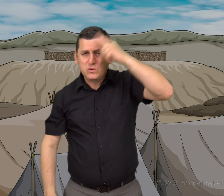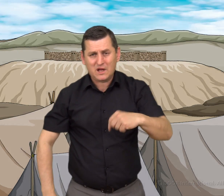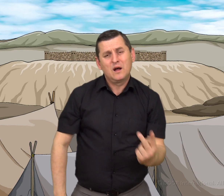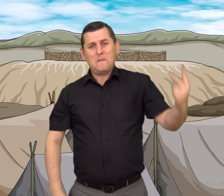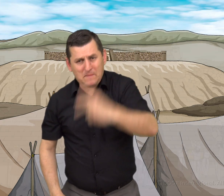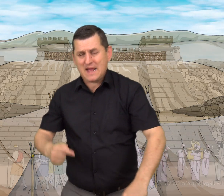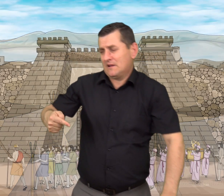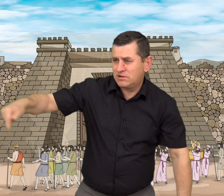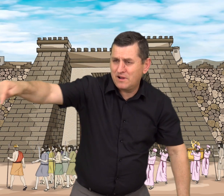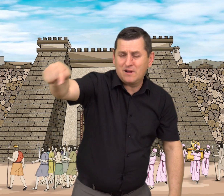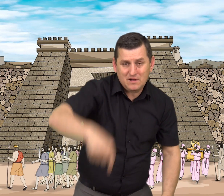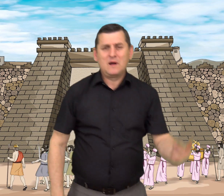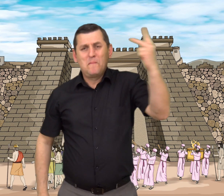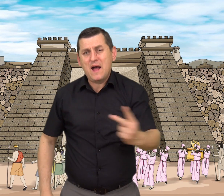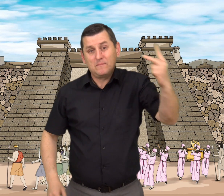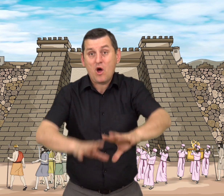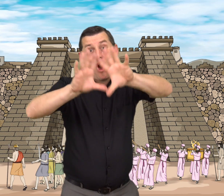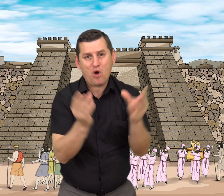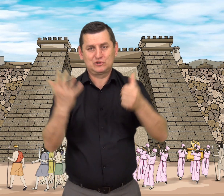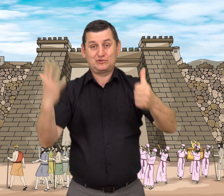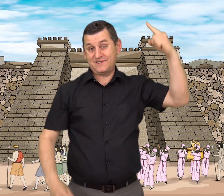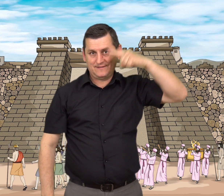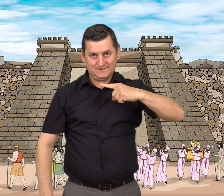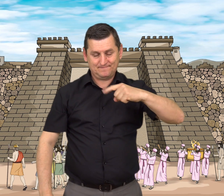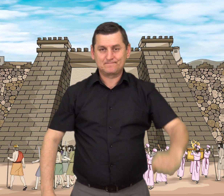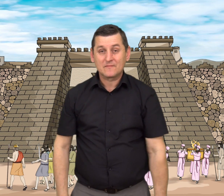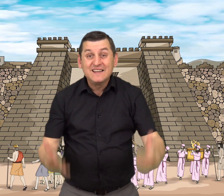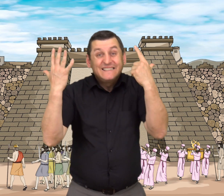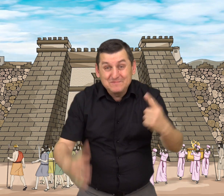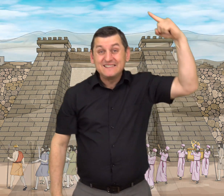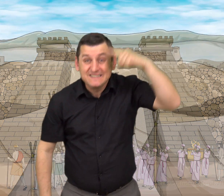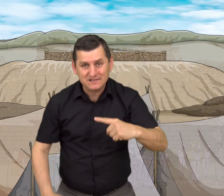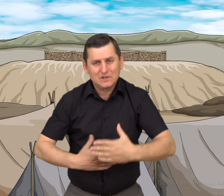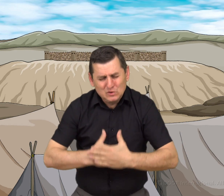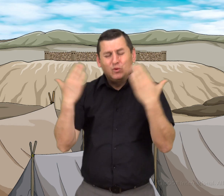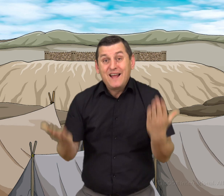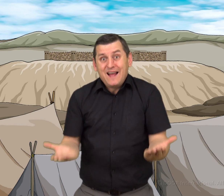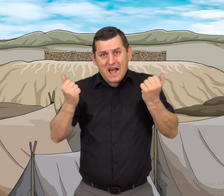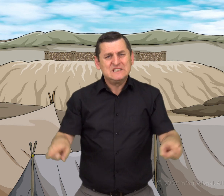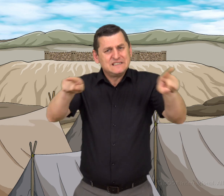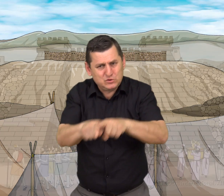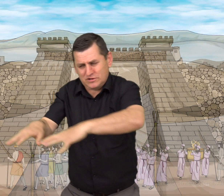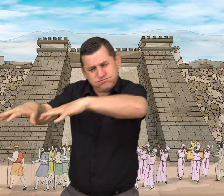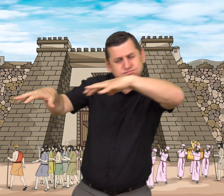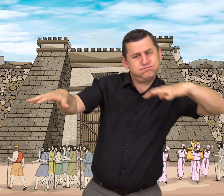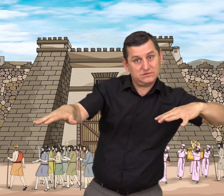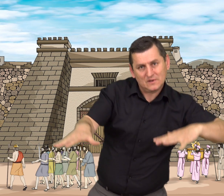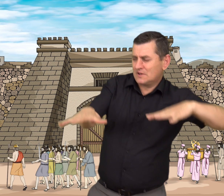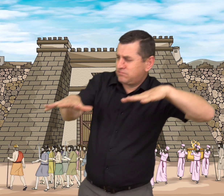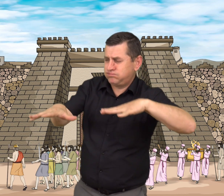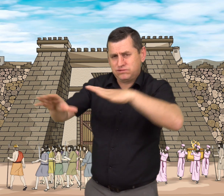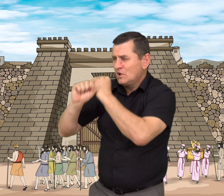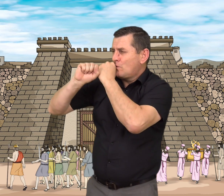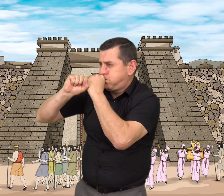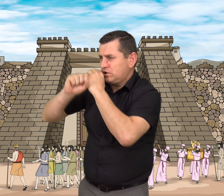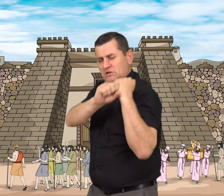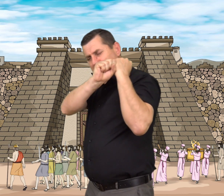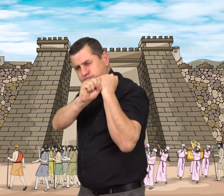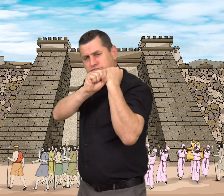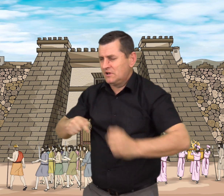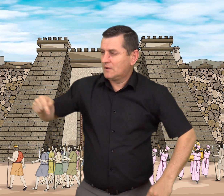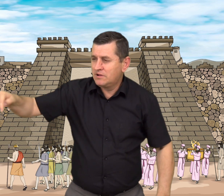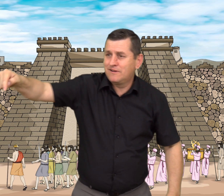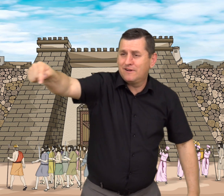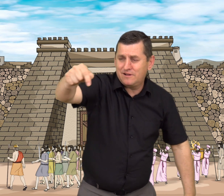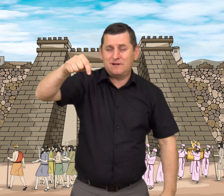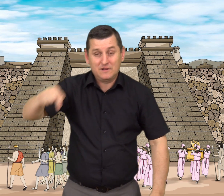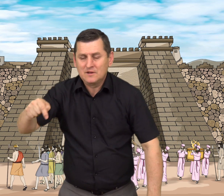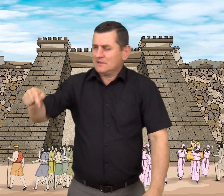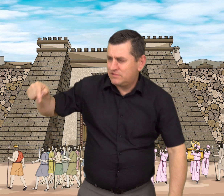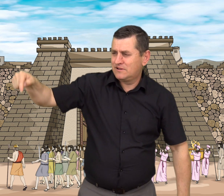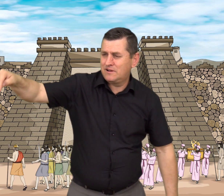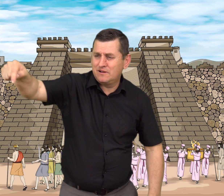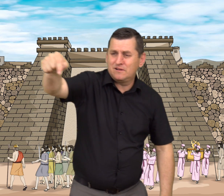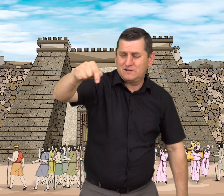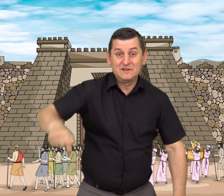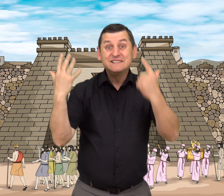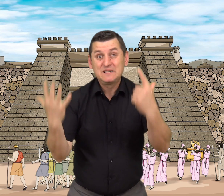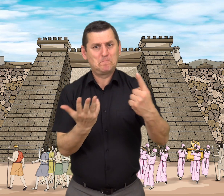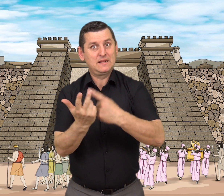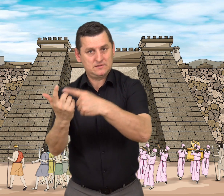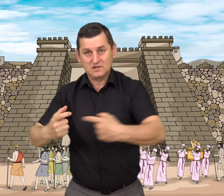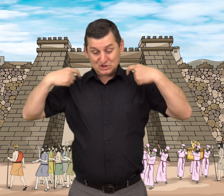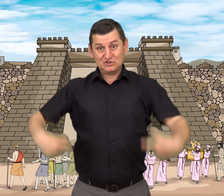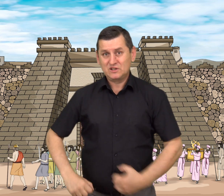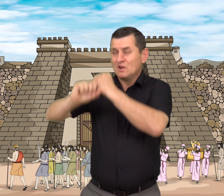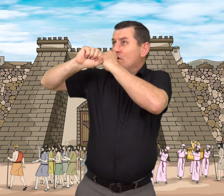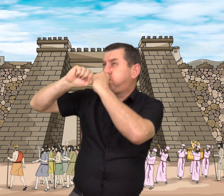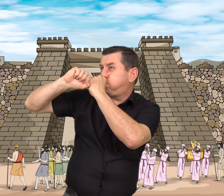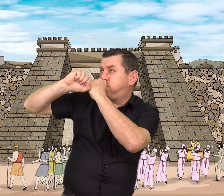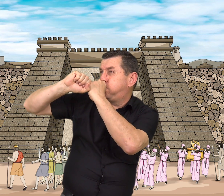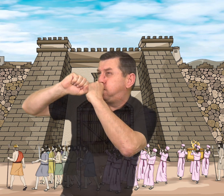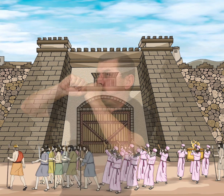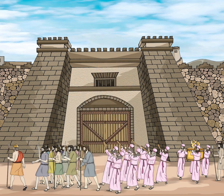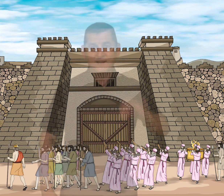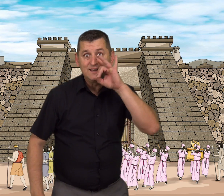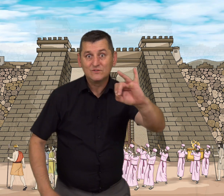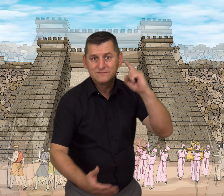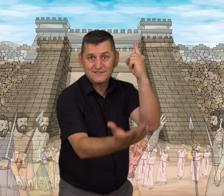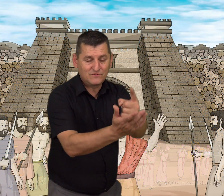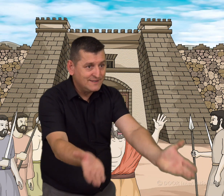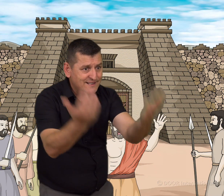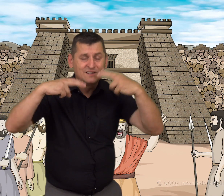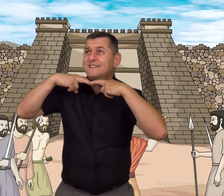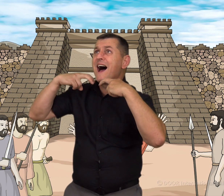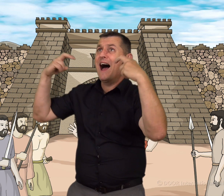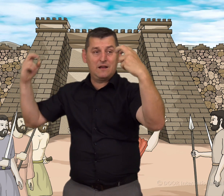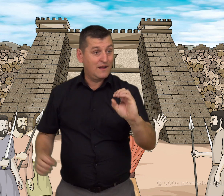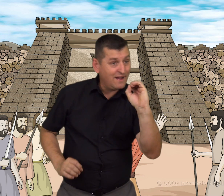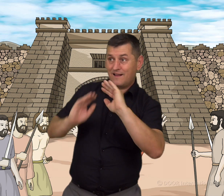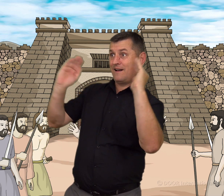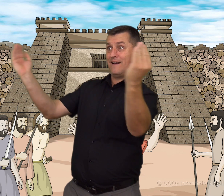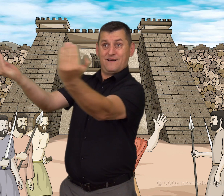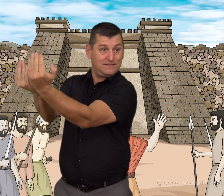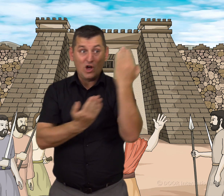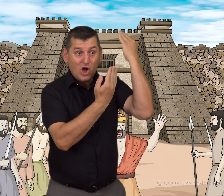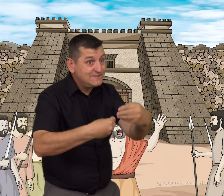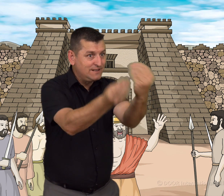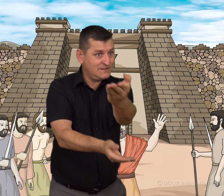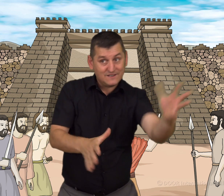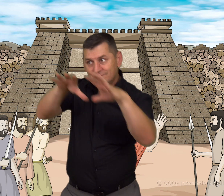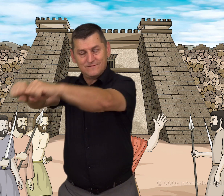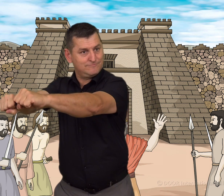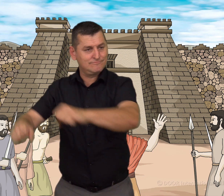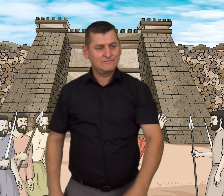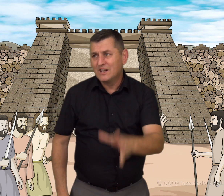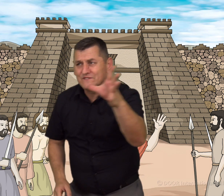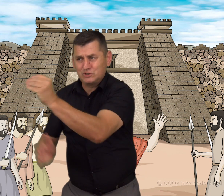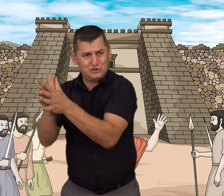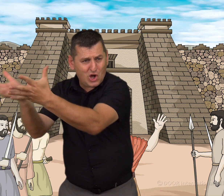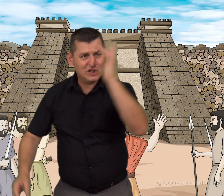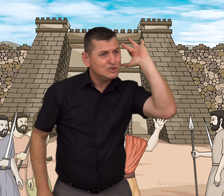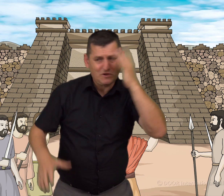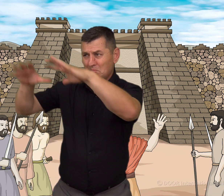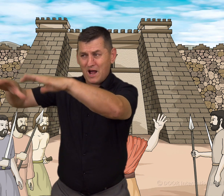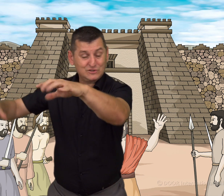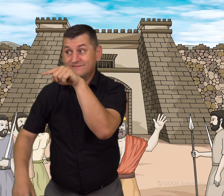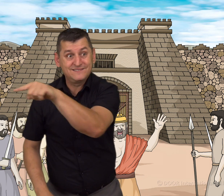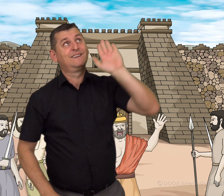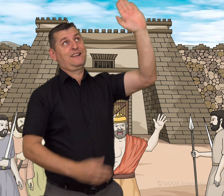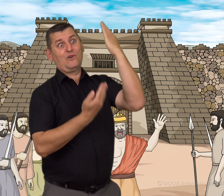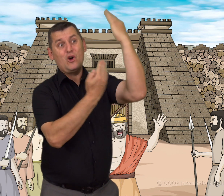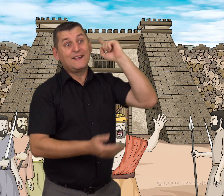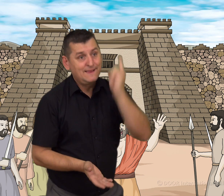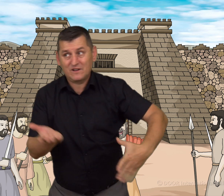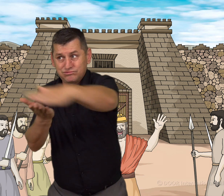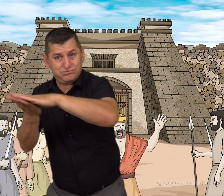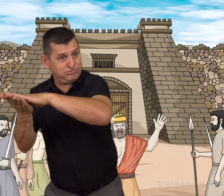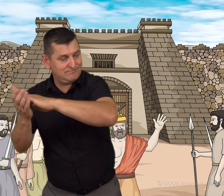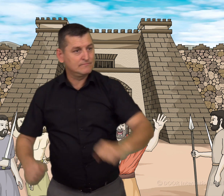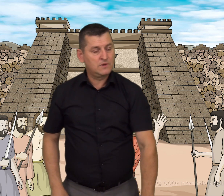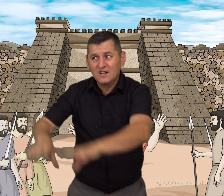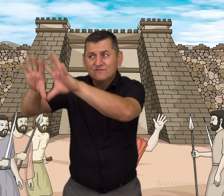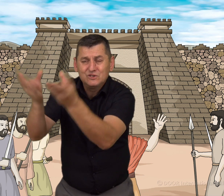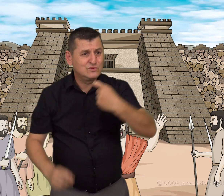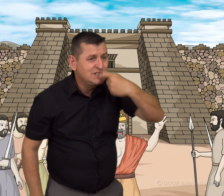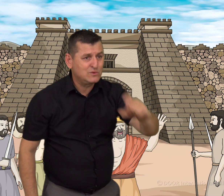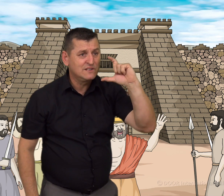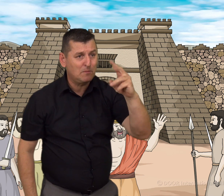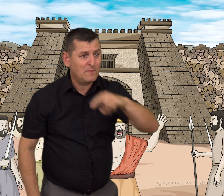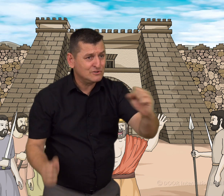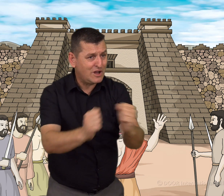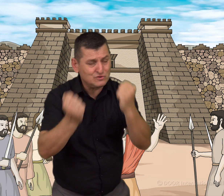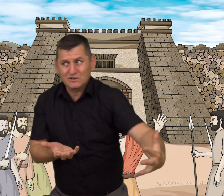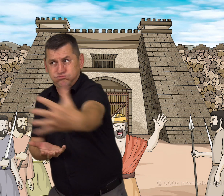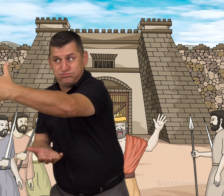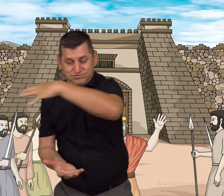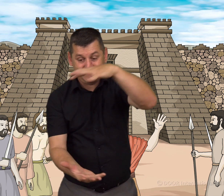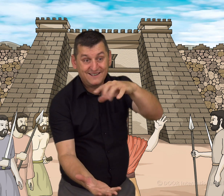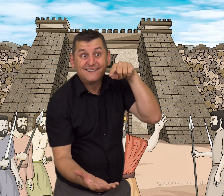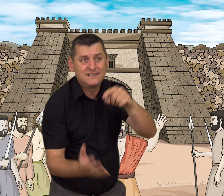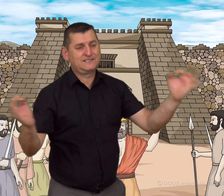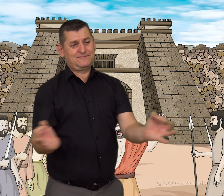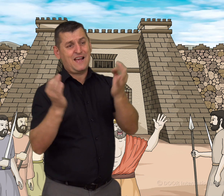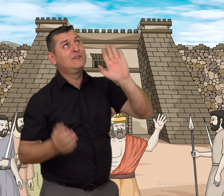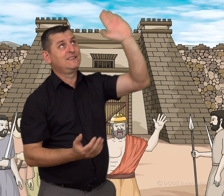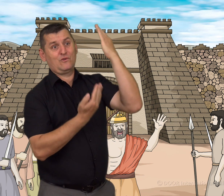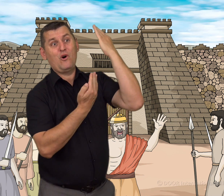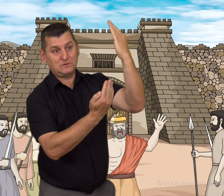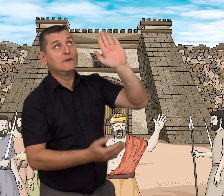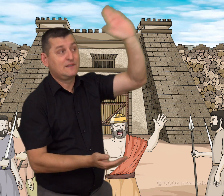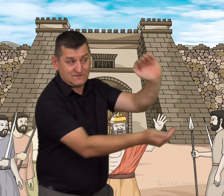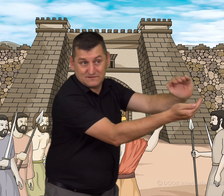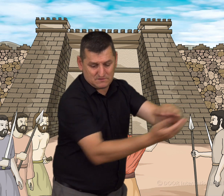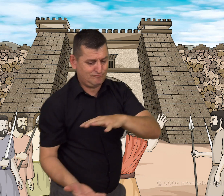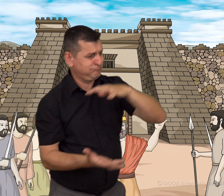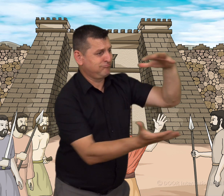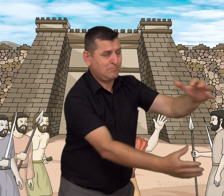They did this for six days. Then on the seventh day, they got up at dawn and marched around the city seven times in the same manner. That was the only day they circled the city seven times. After the seventh time around, the priests blew the horns, and Joshua commanded the people, “Shout! For the LORD has given you the city! Now the city and everything in it must be devoted to the LORD for destruction.